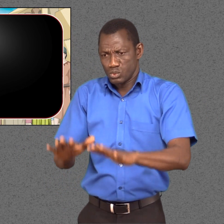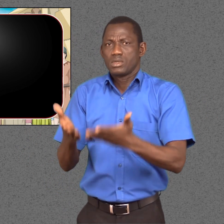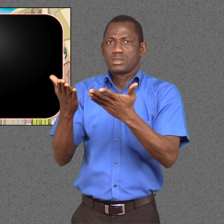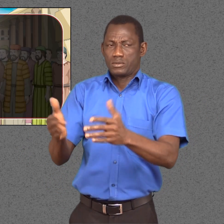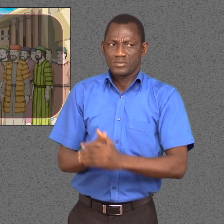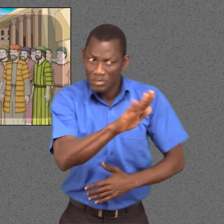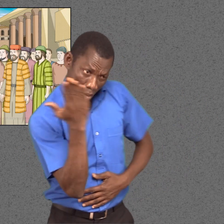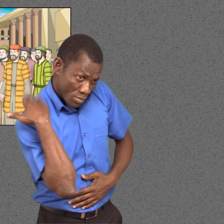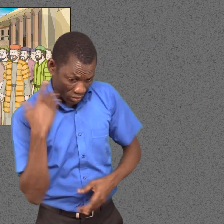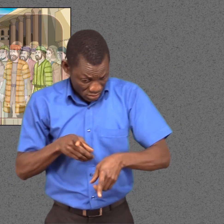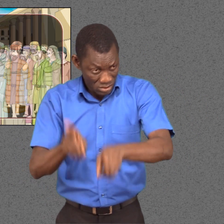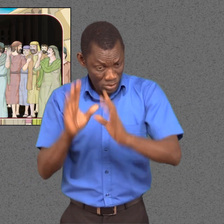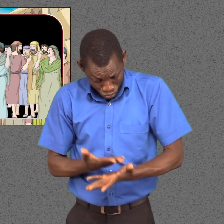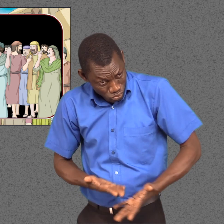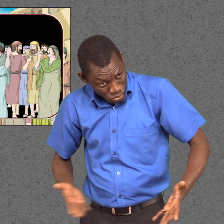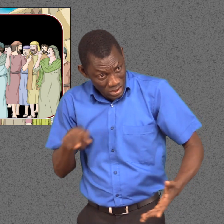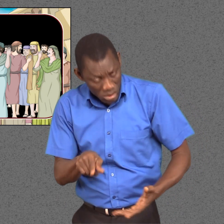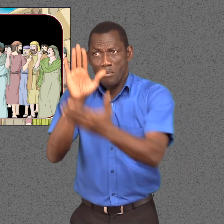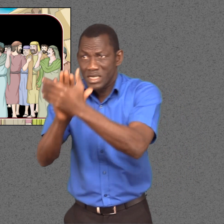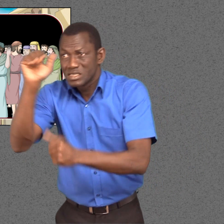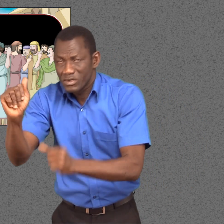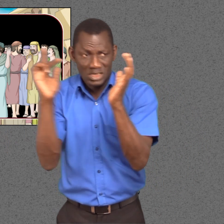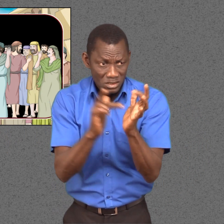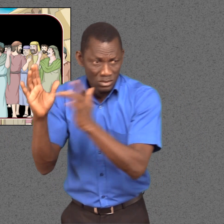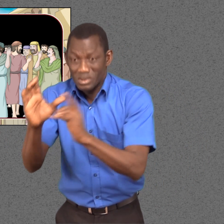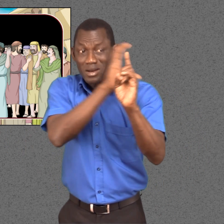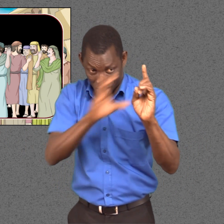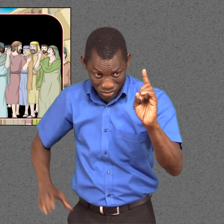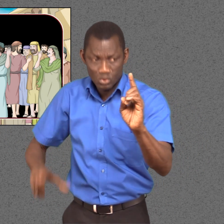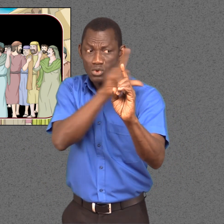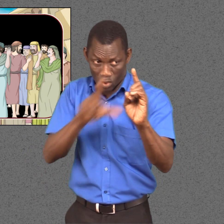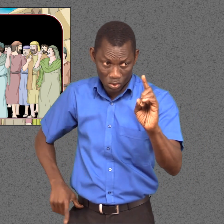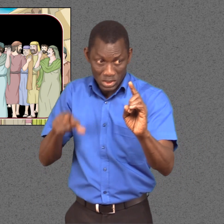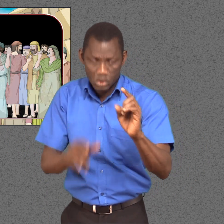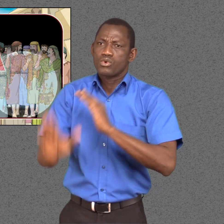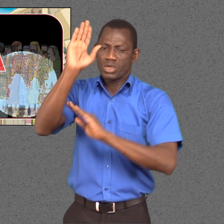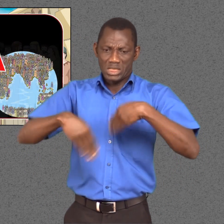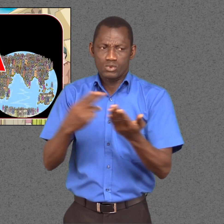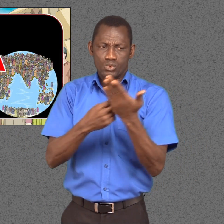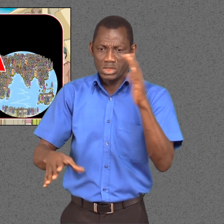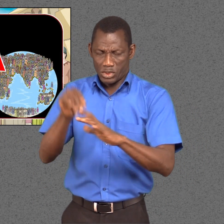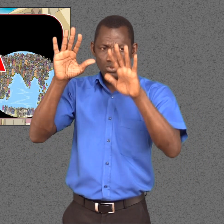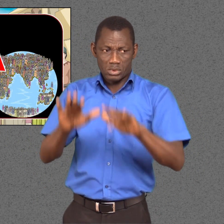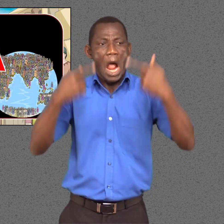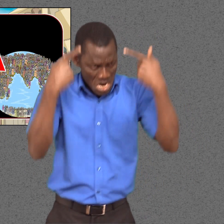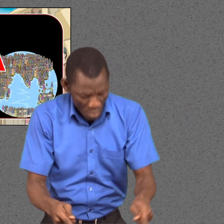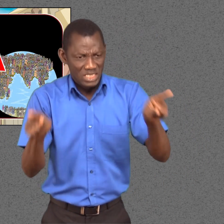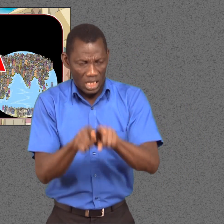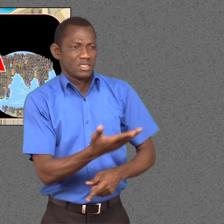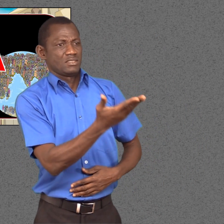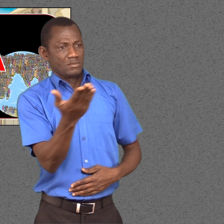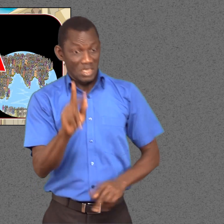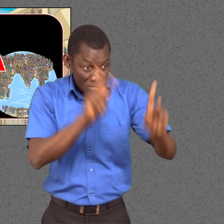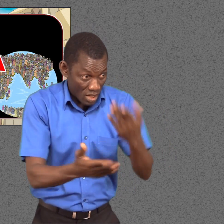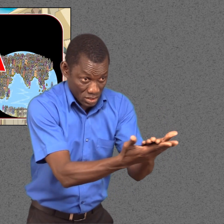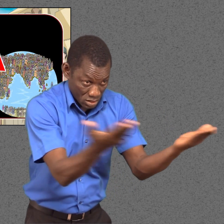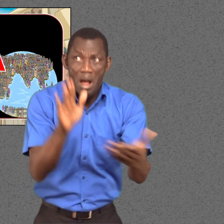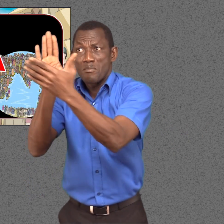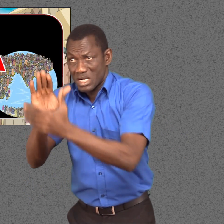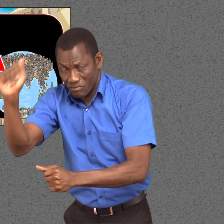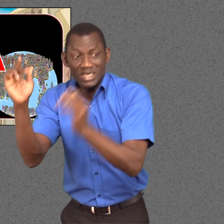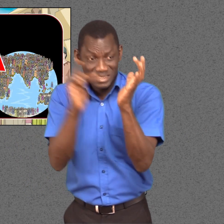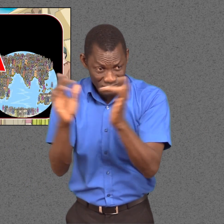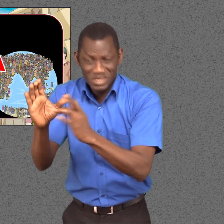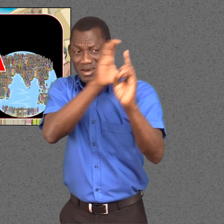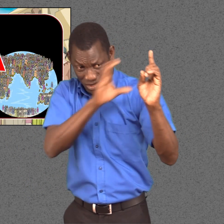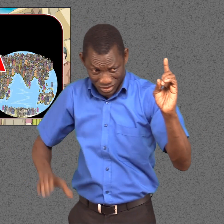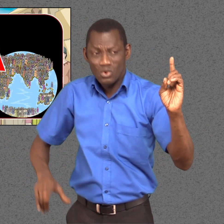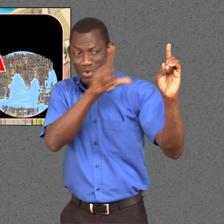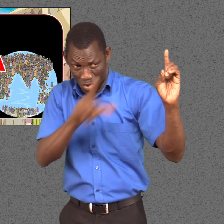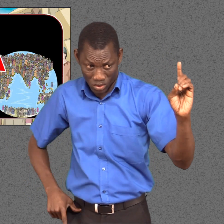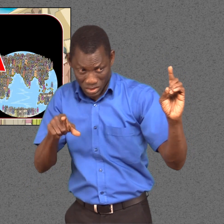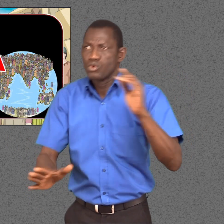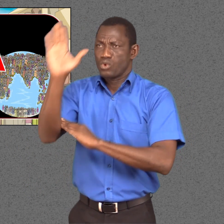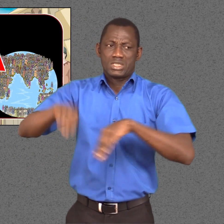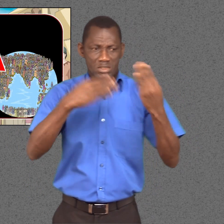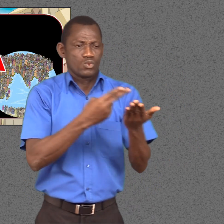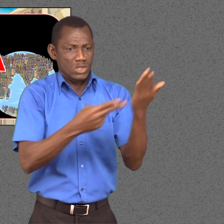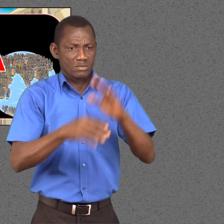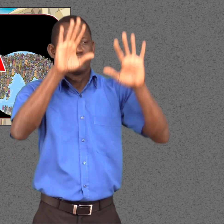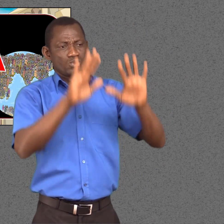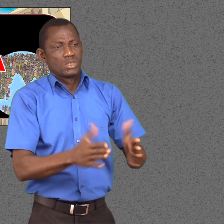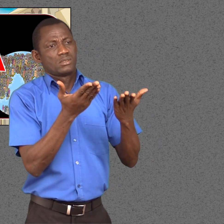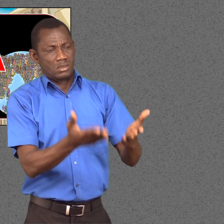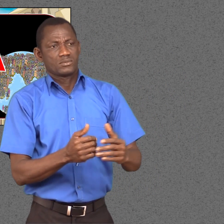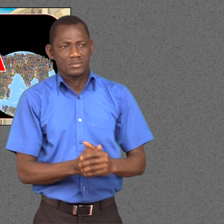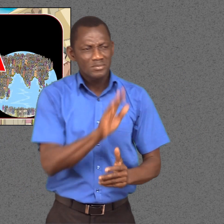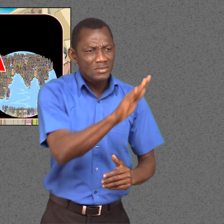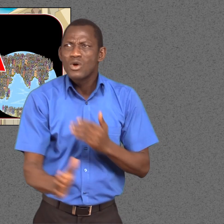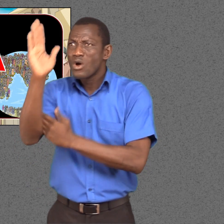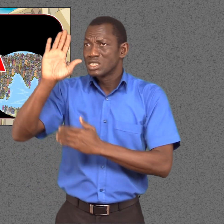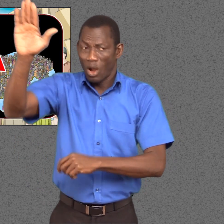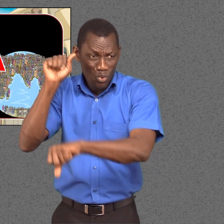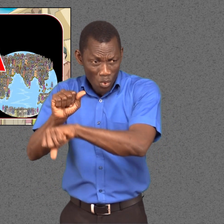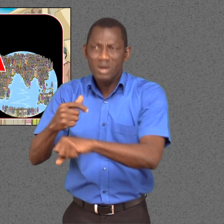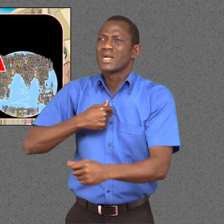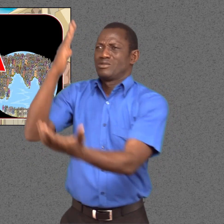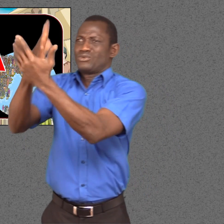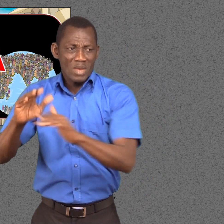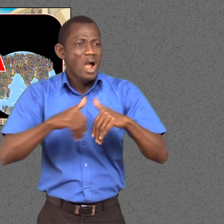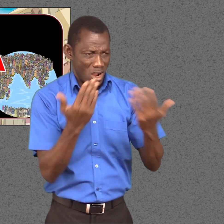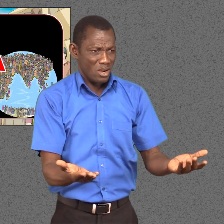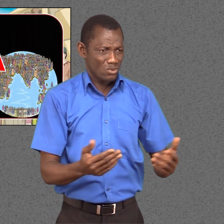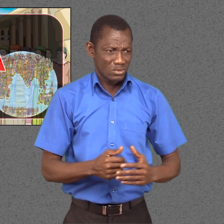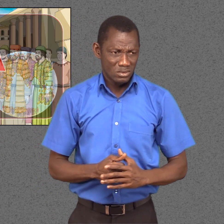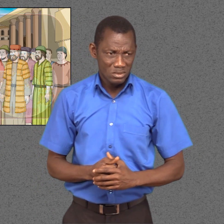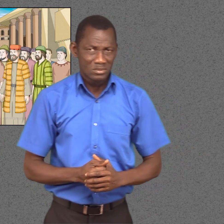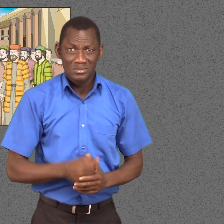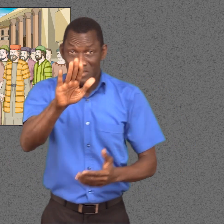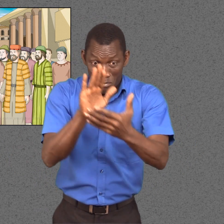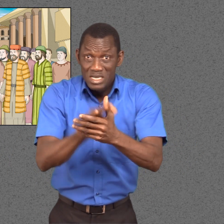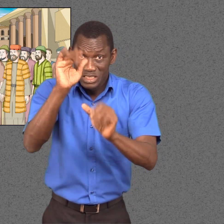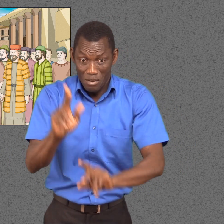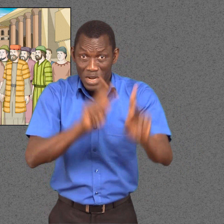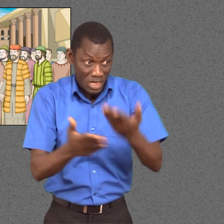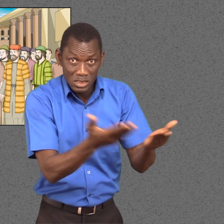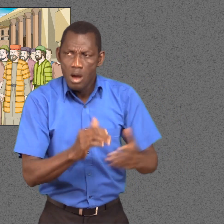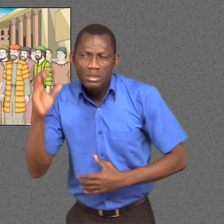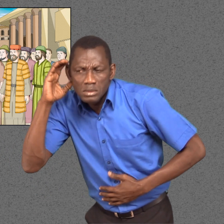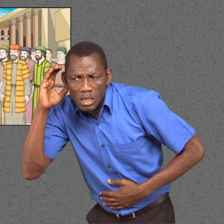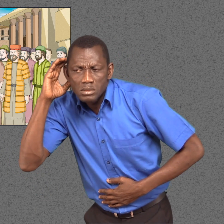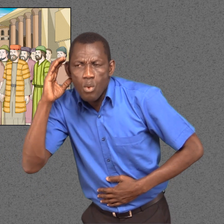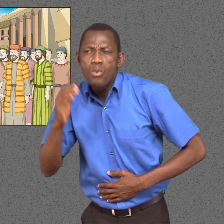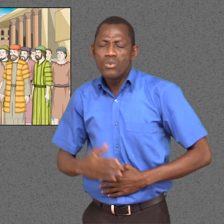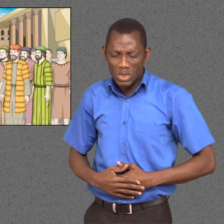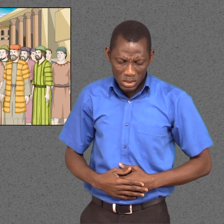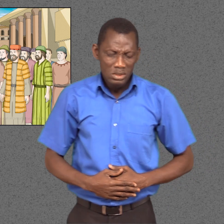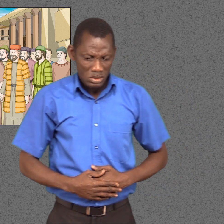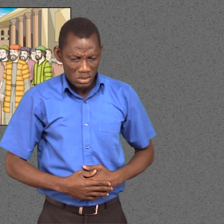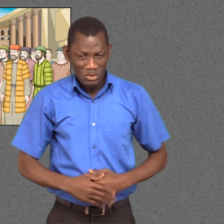So if God gave them the same gift He gave us who believed in the Lord Jesus Christ, who was I to hinder the work of God?”